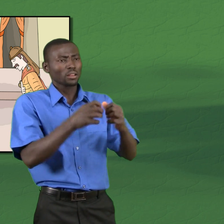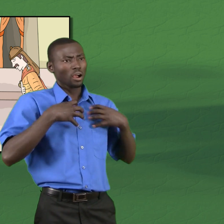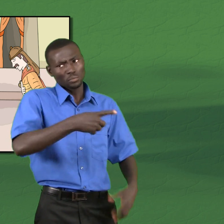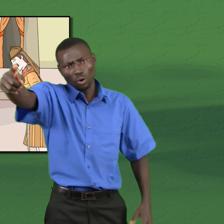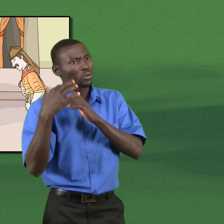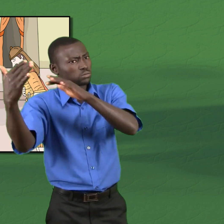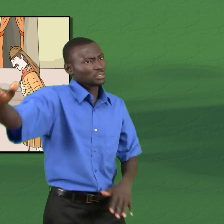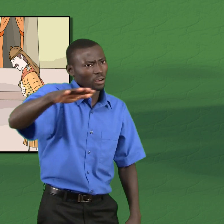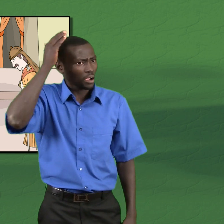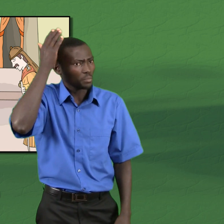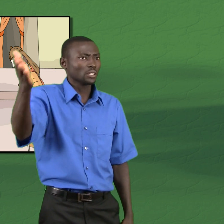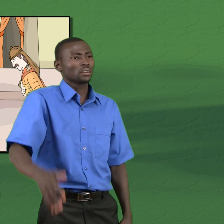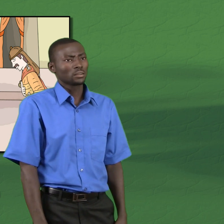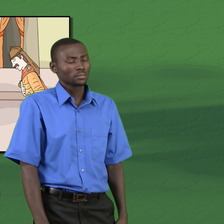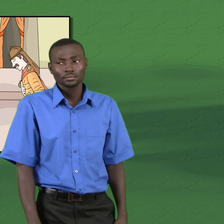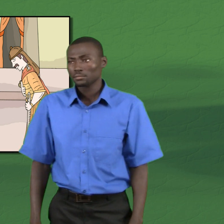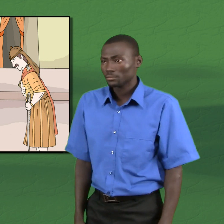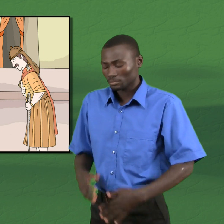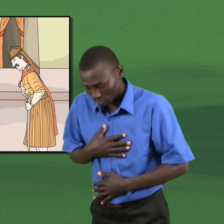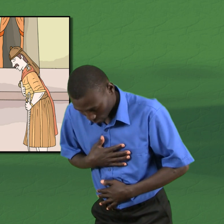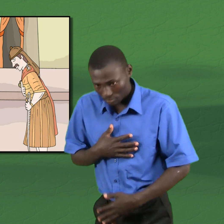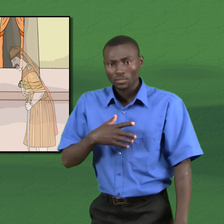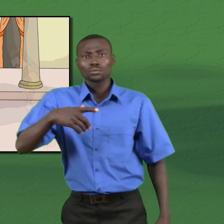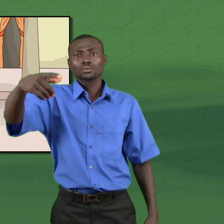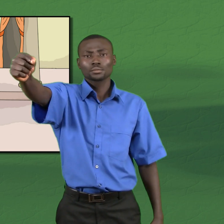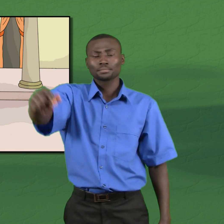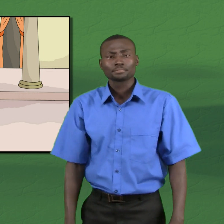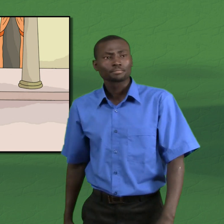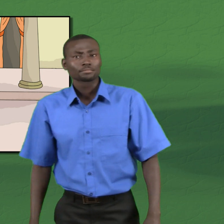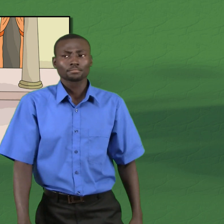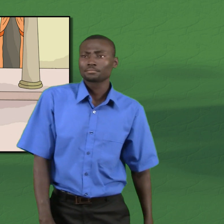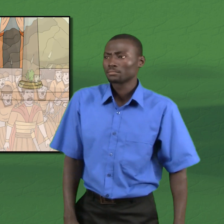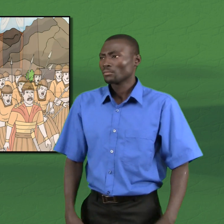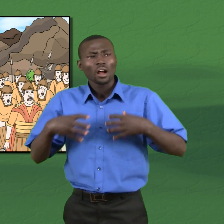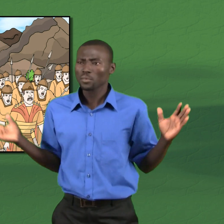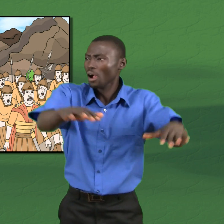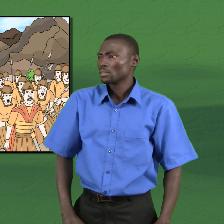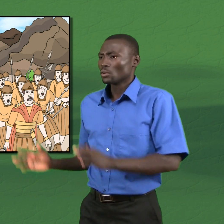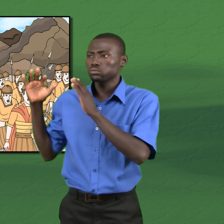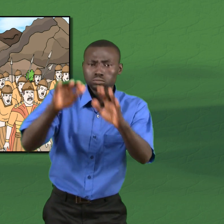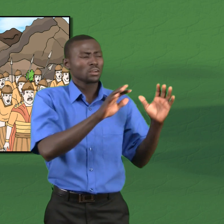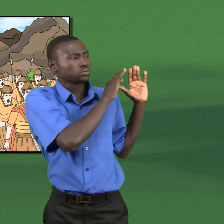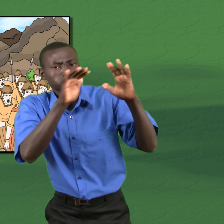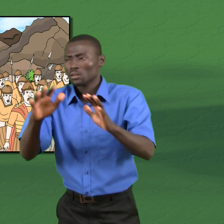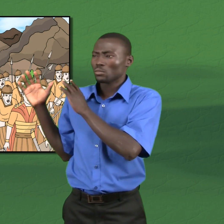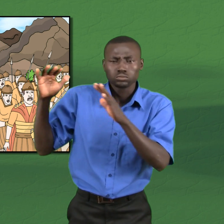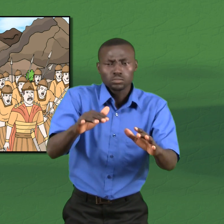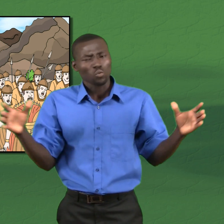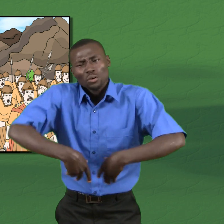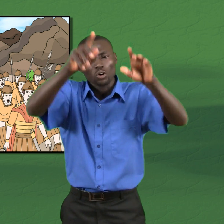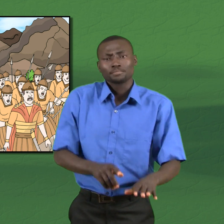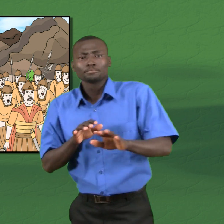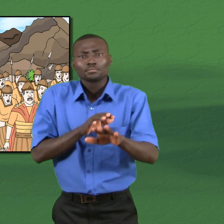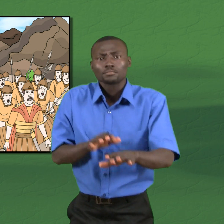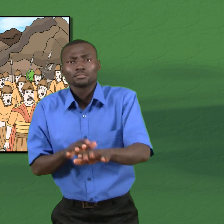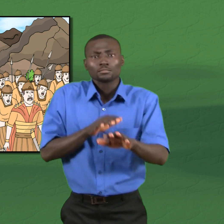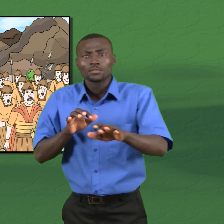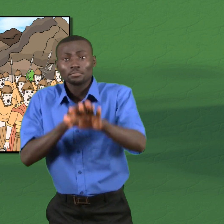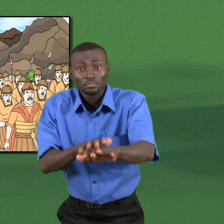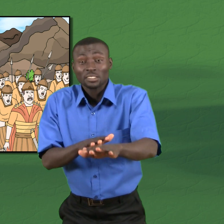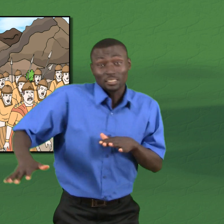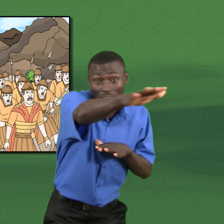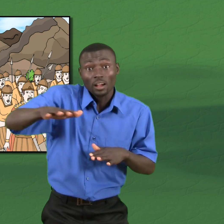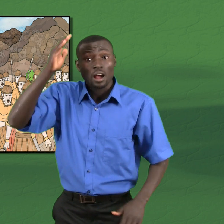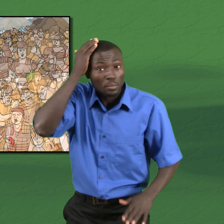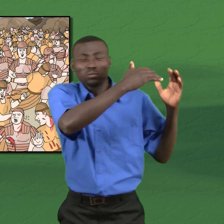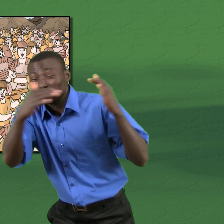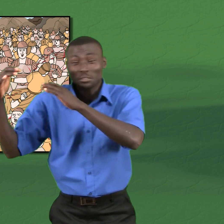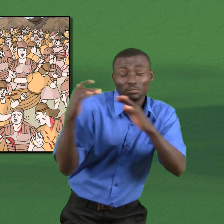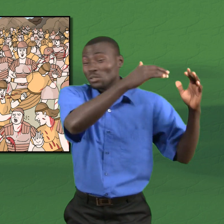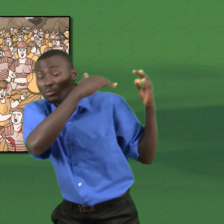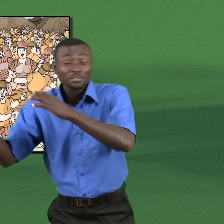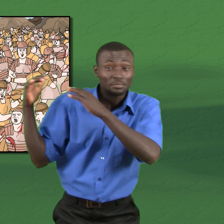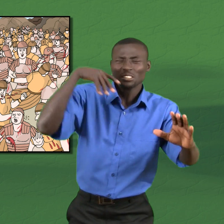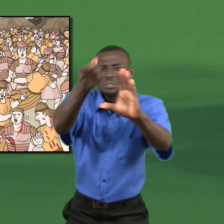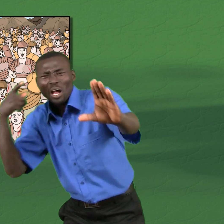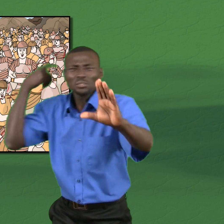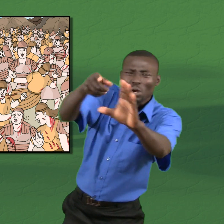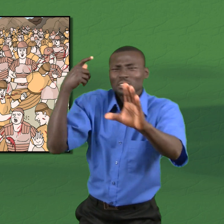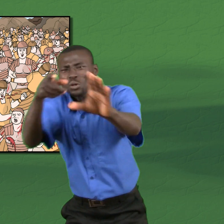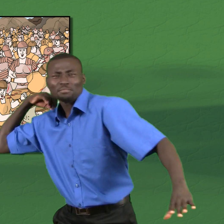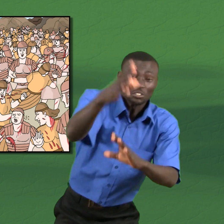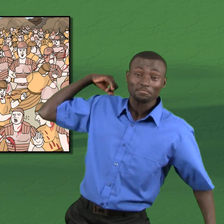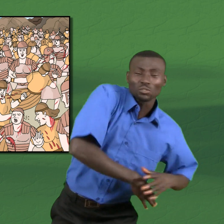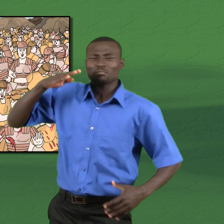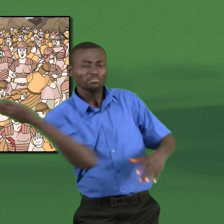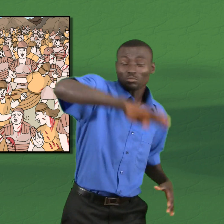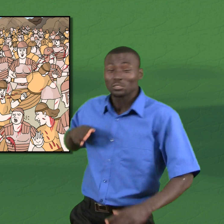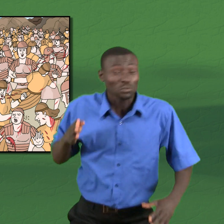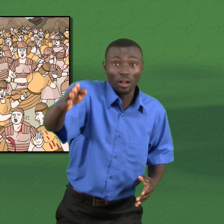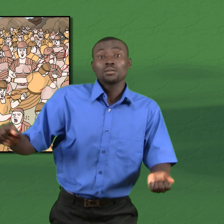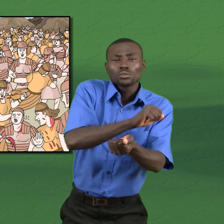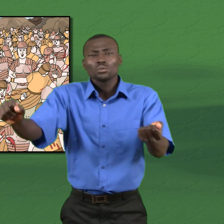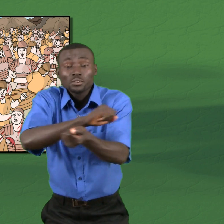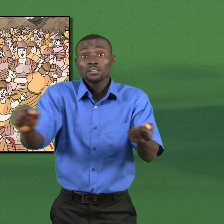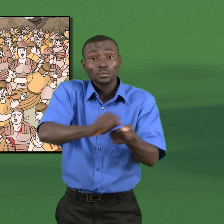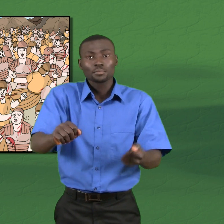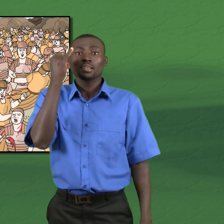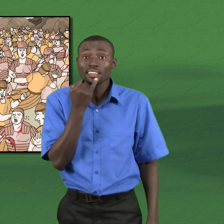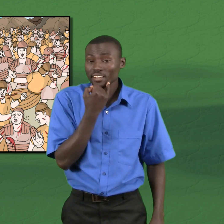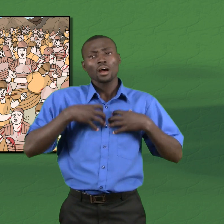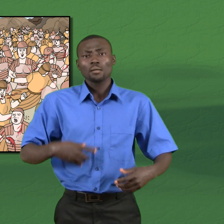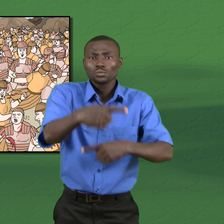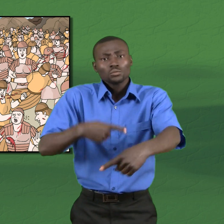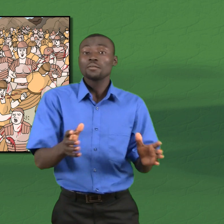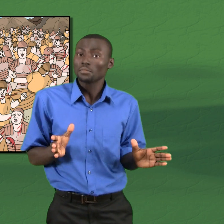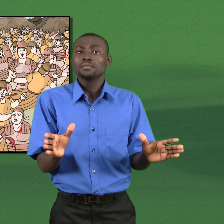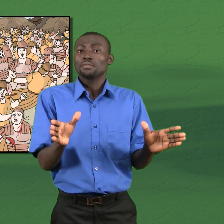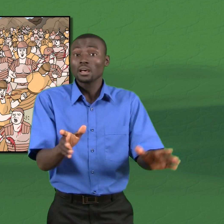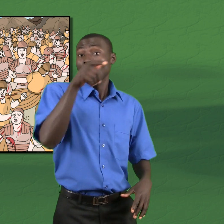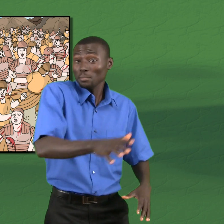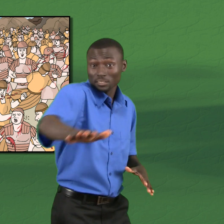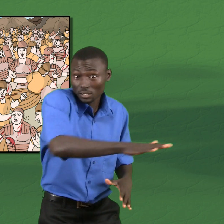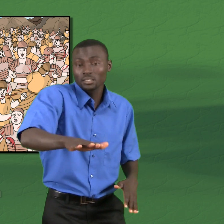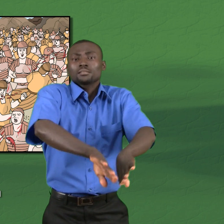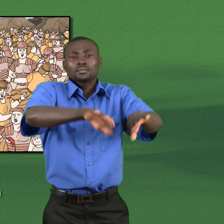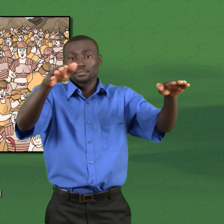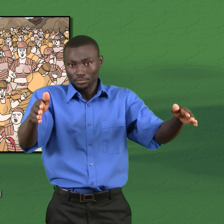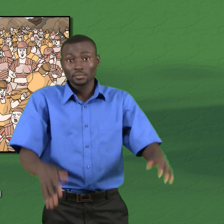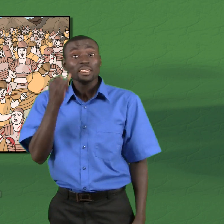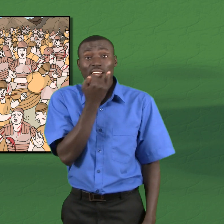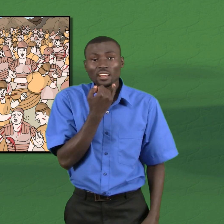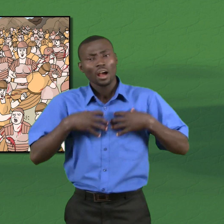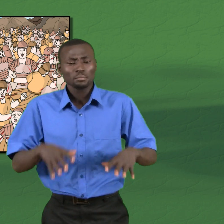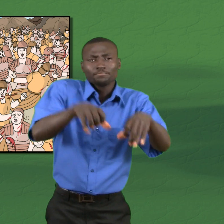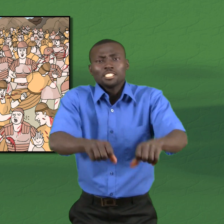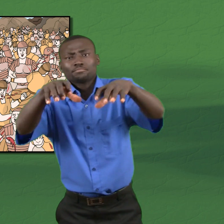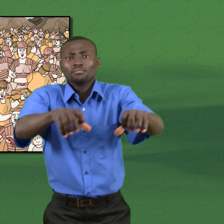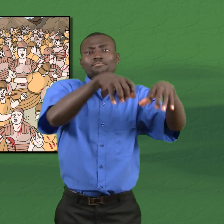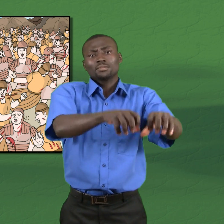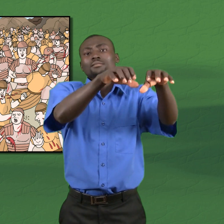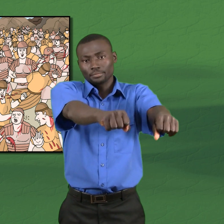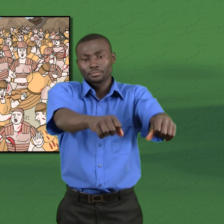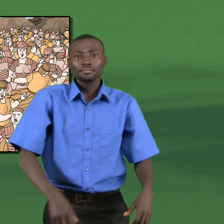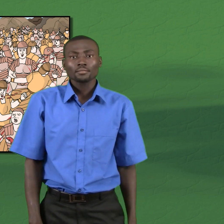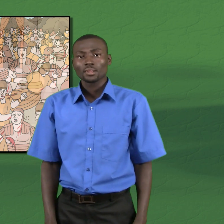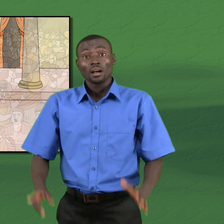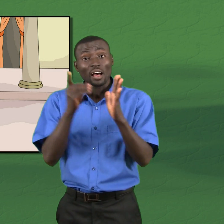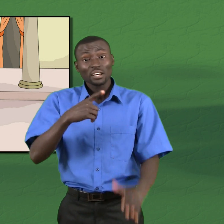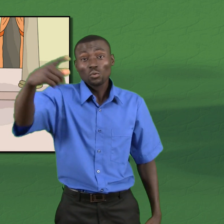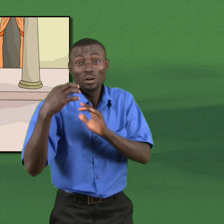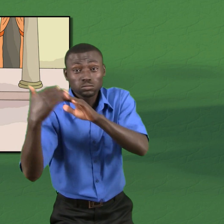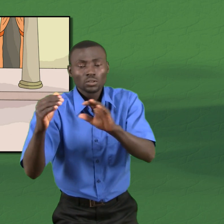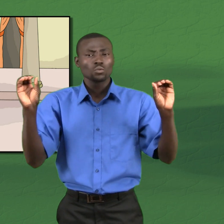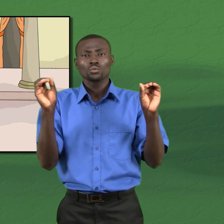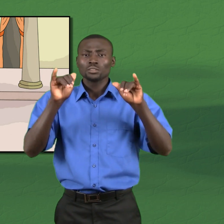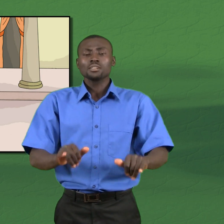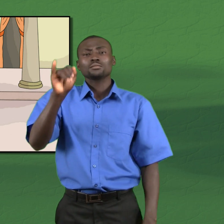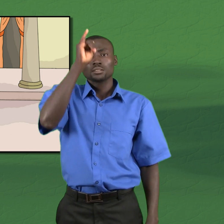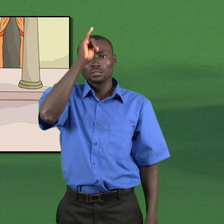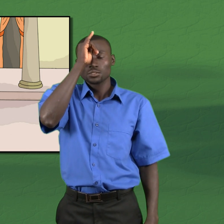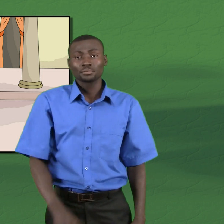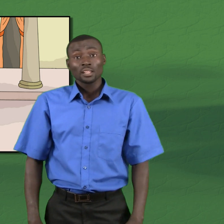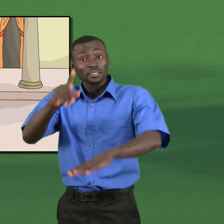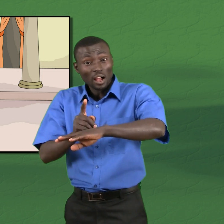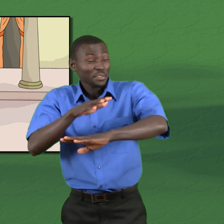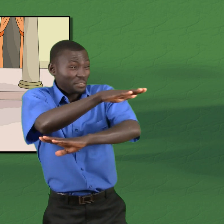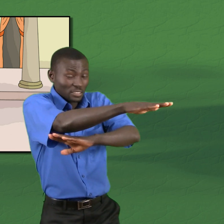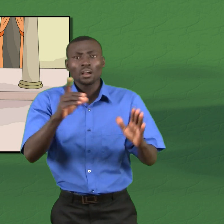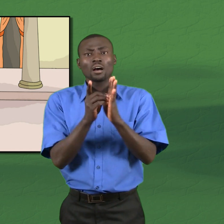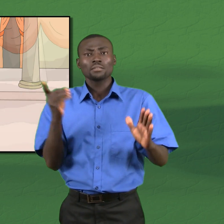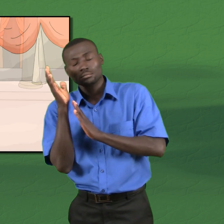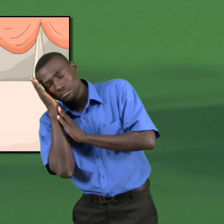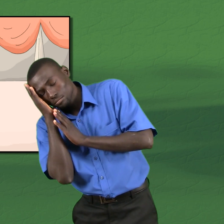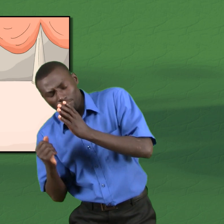They destroyed the Ammonites and besieged Rabbah, but David remained in Jerusalem.